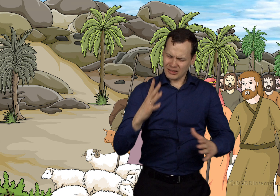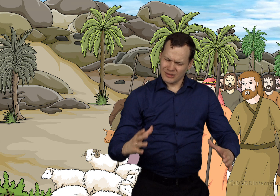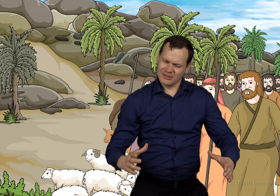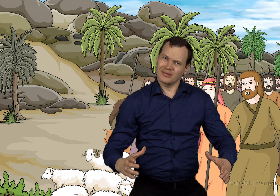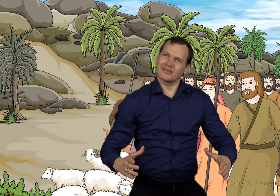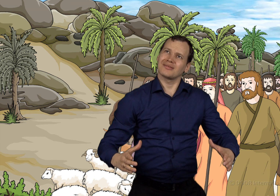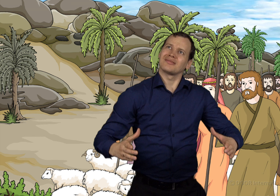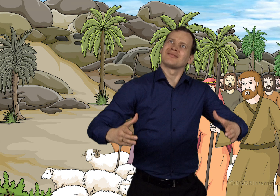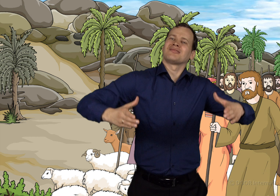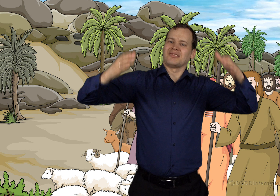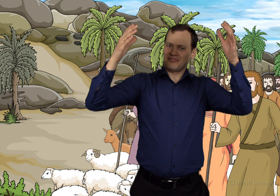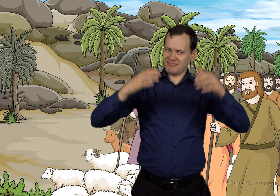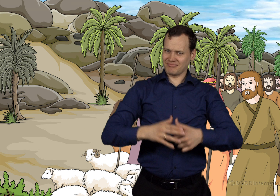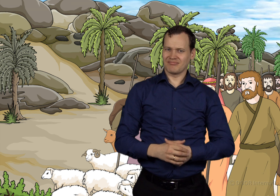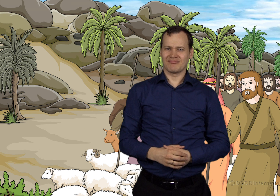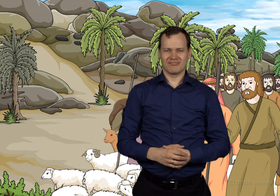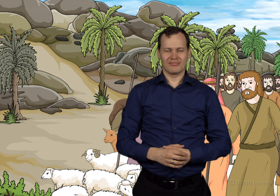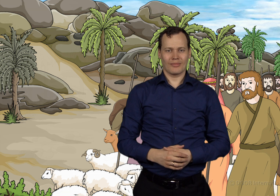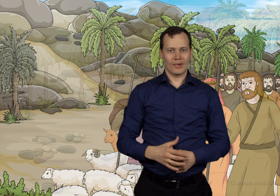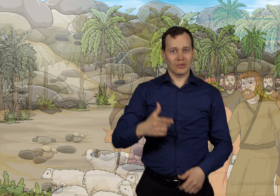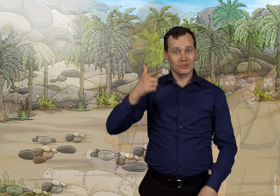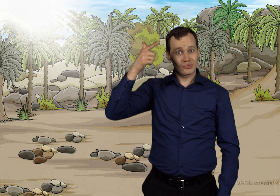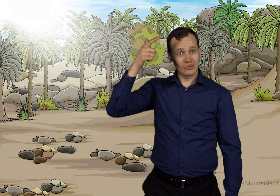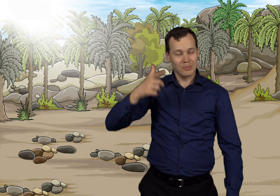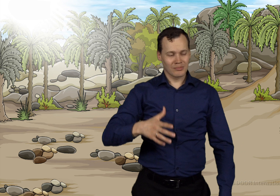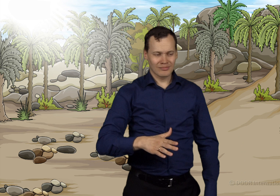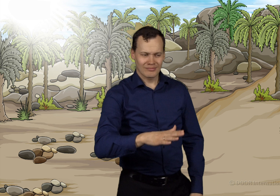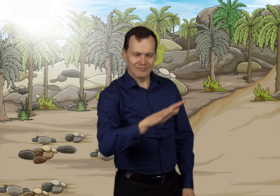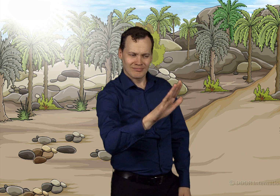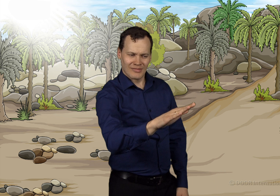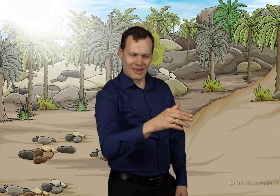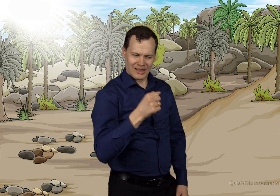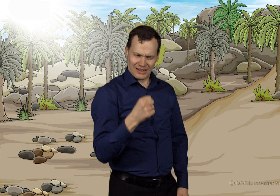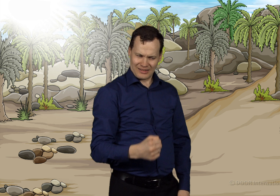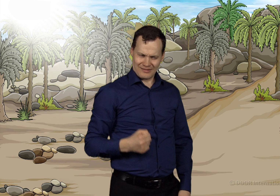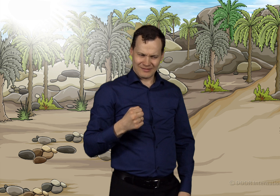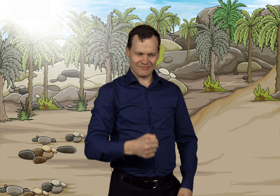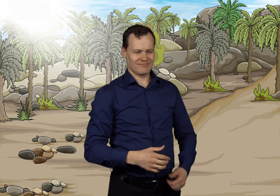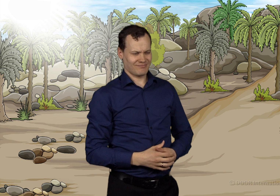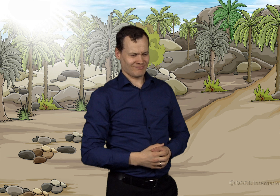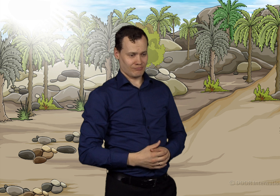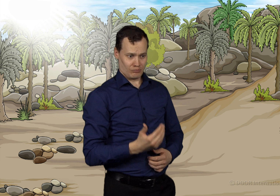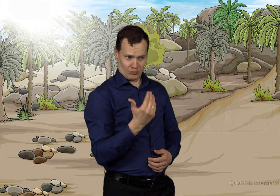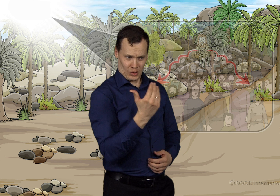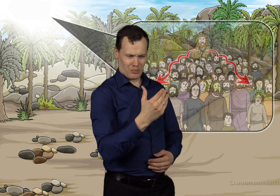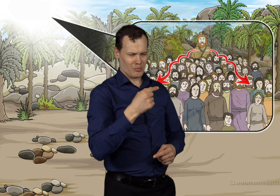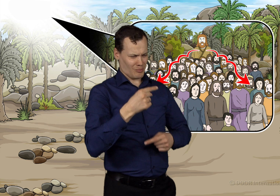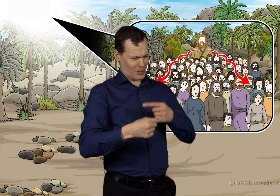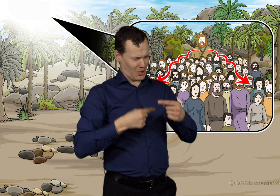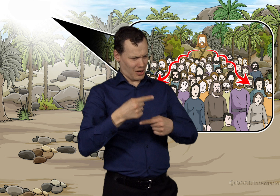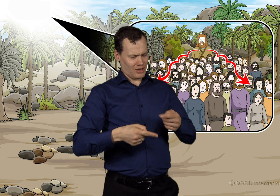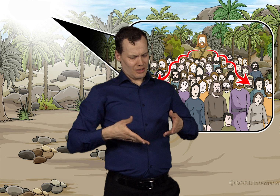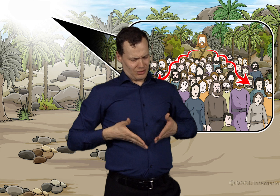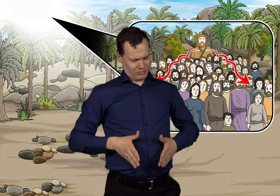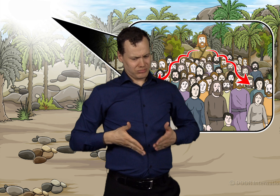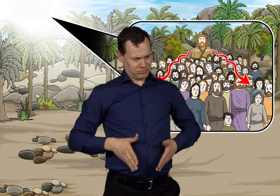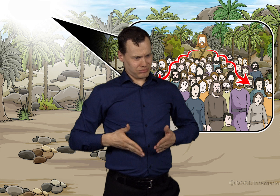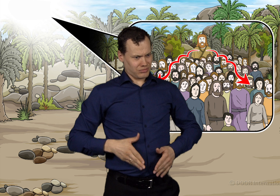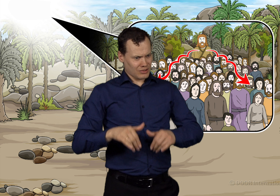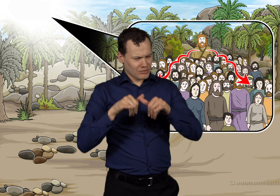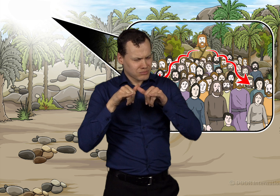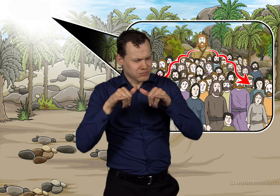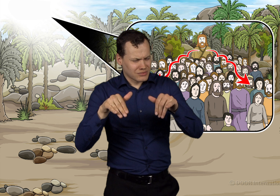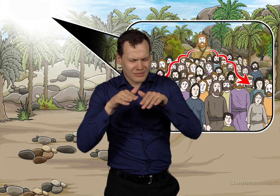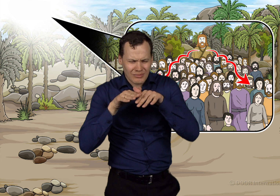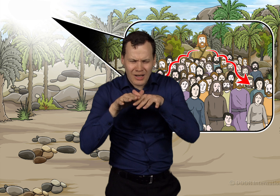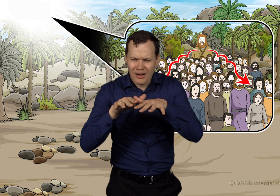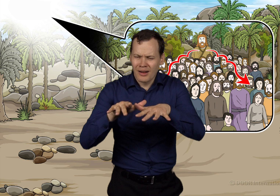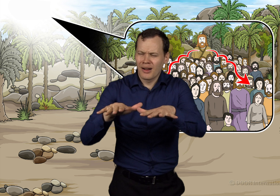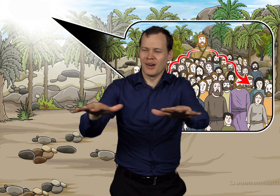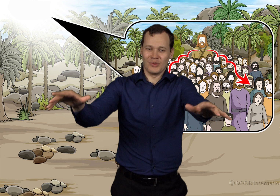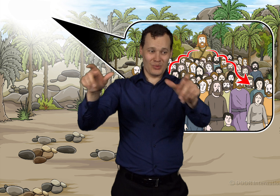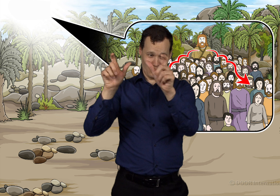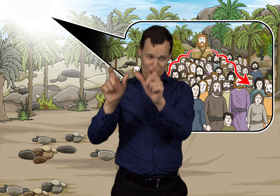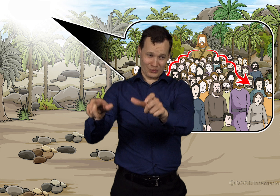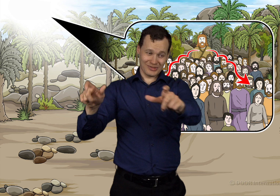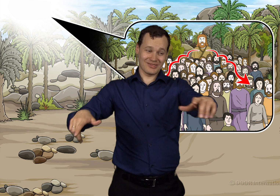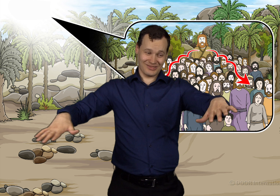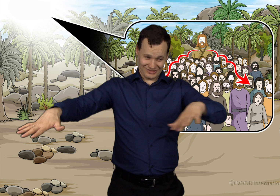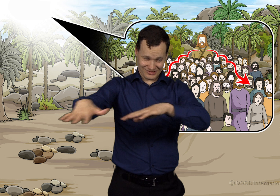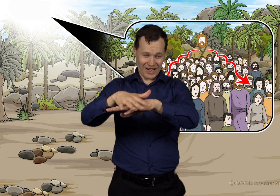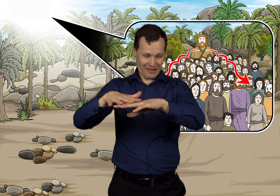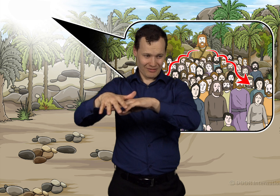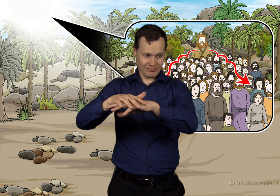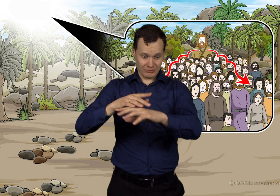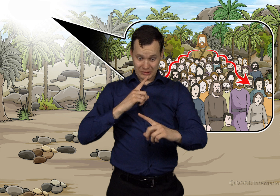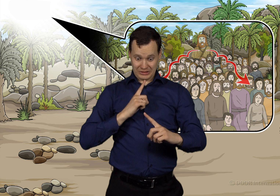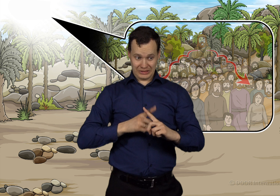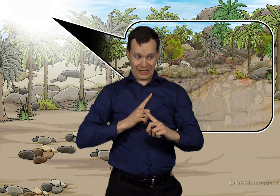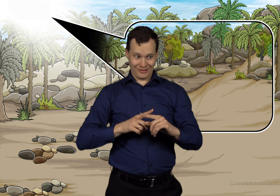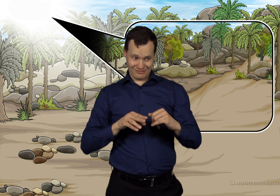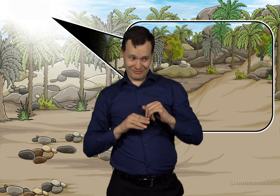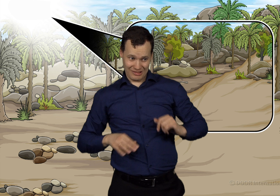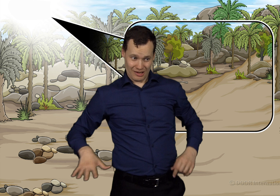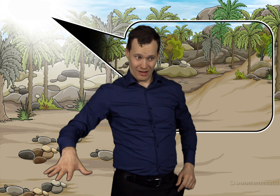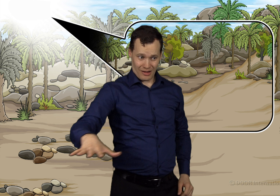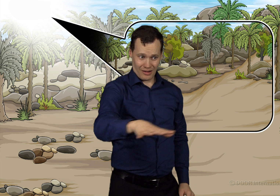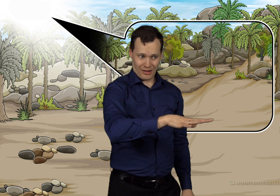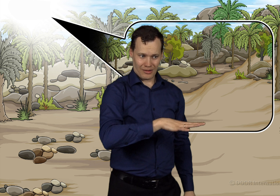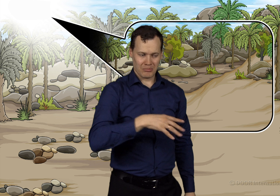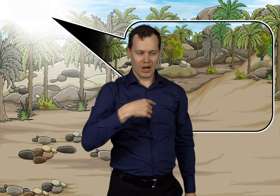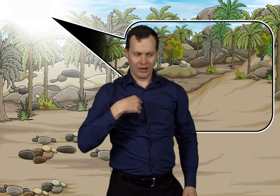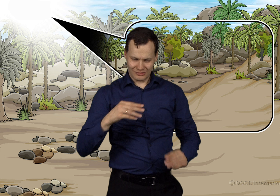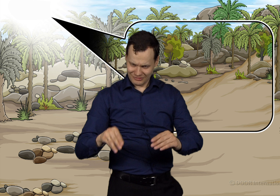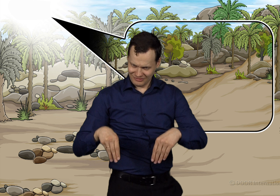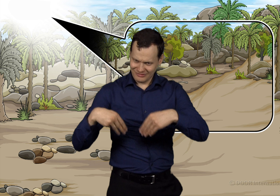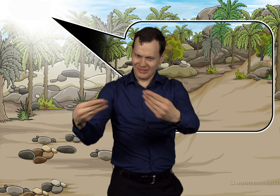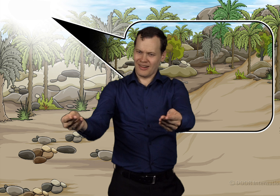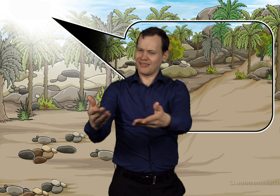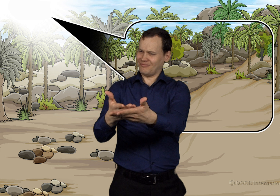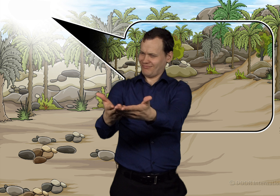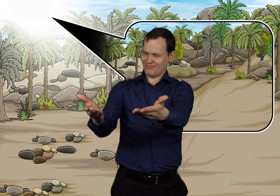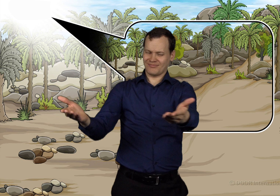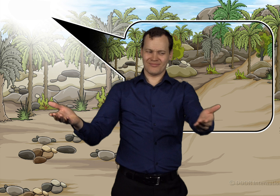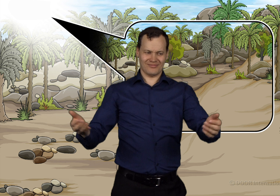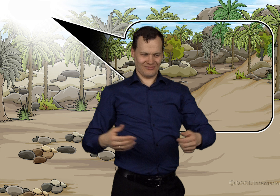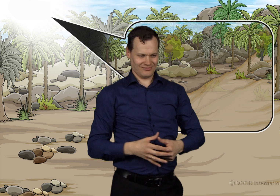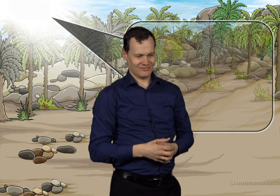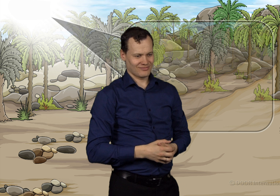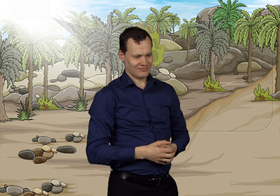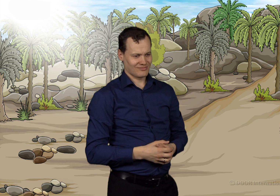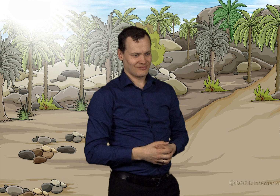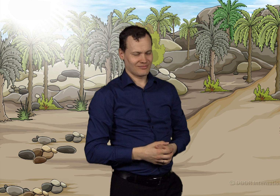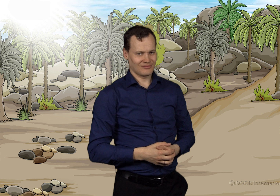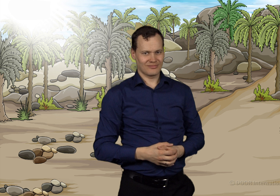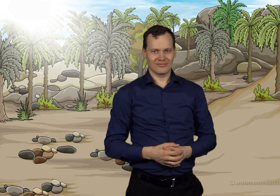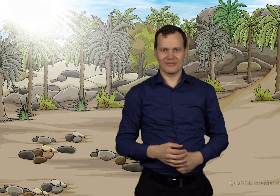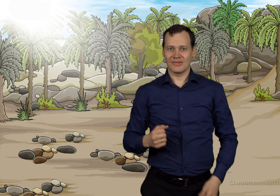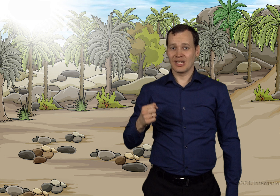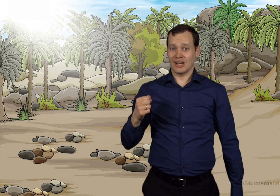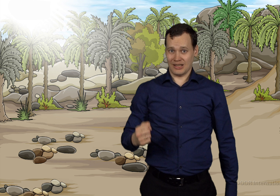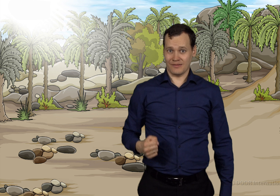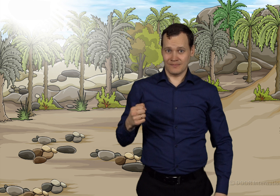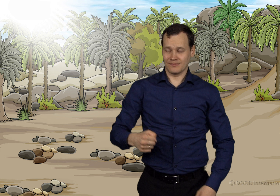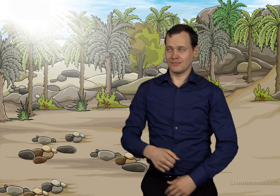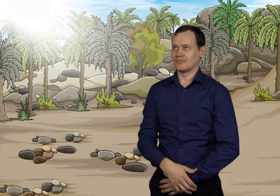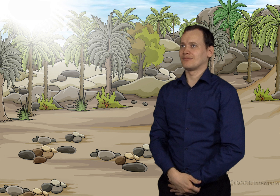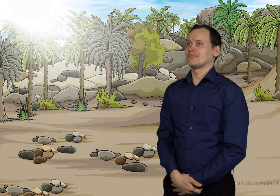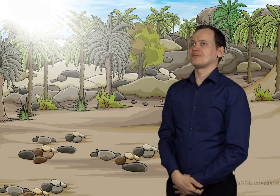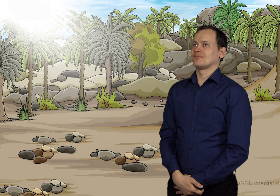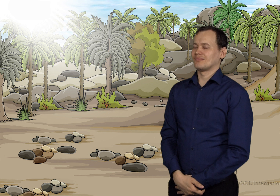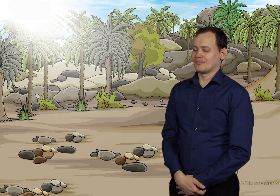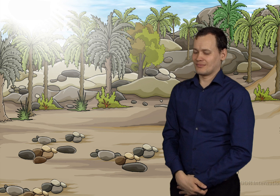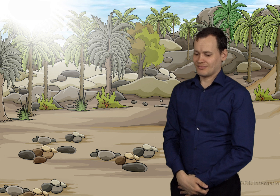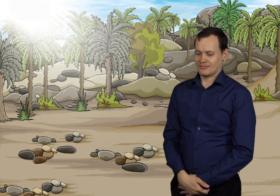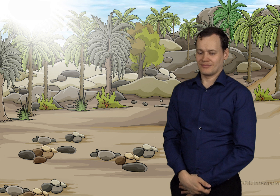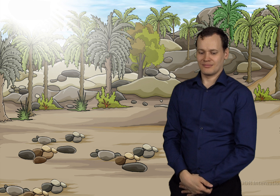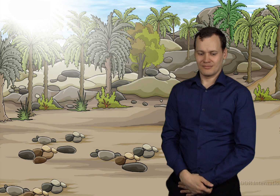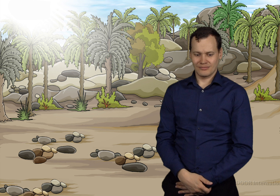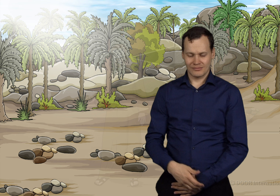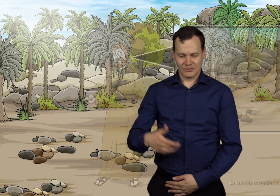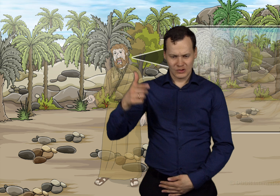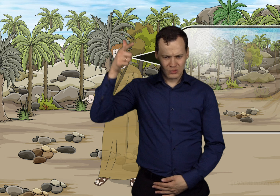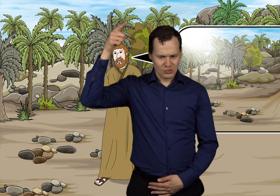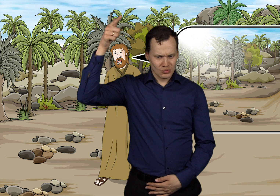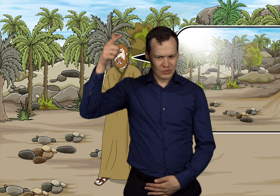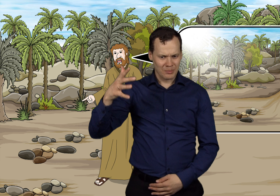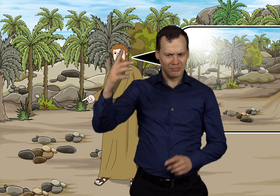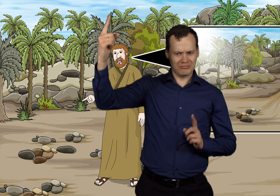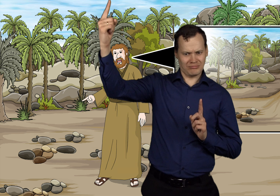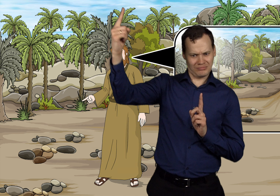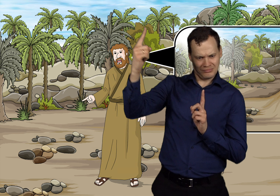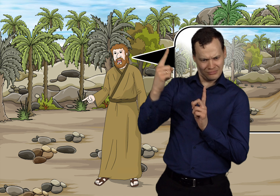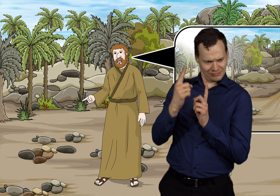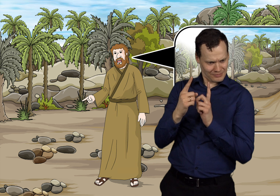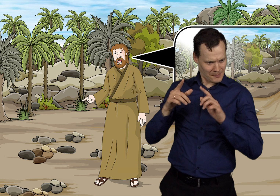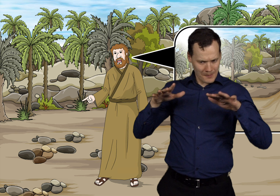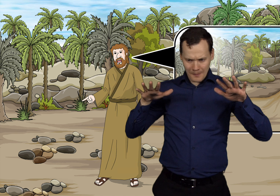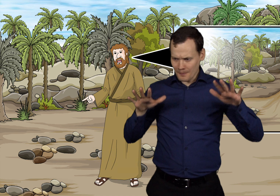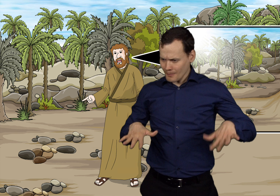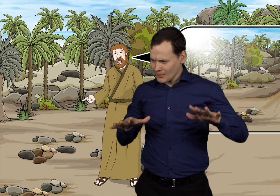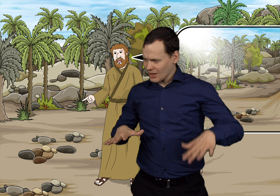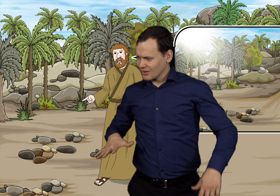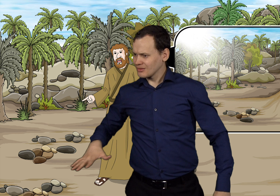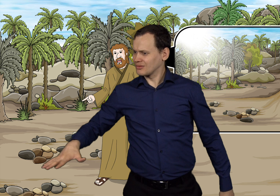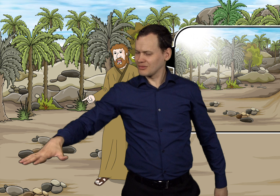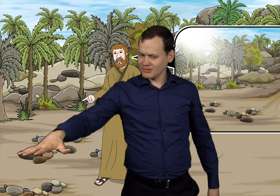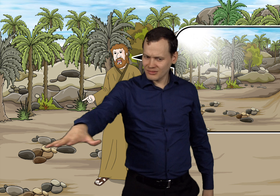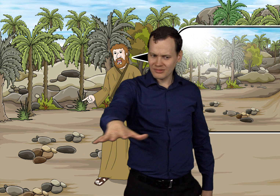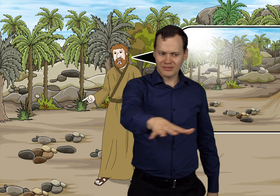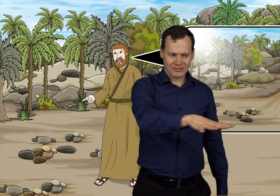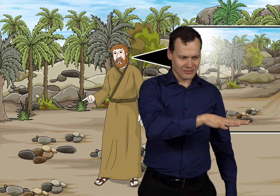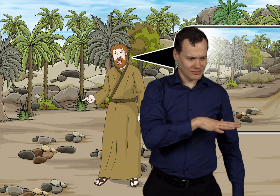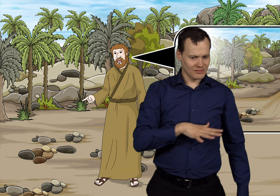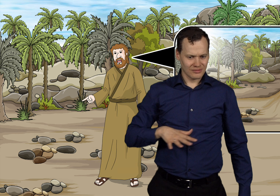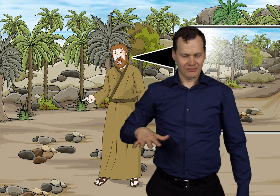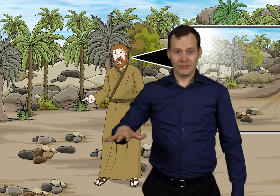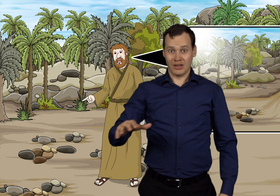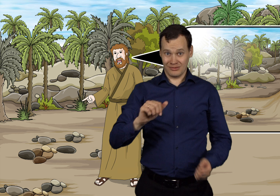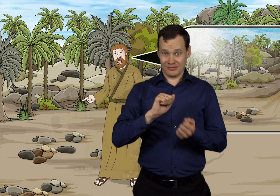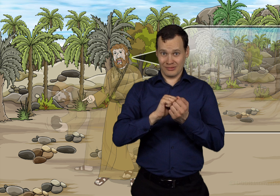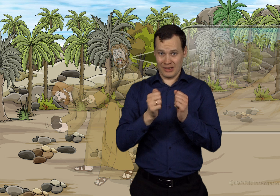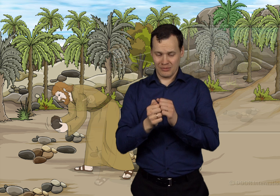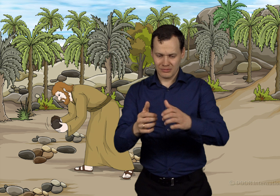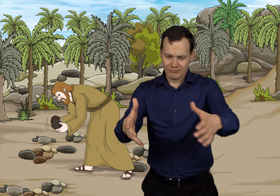Then the LORD appeared to Abram and said, “I will give this land to your offspring.”